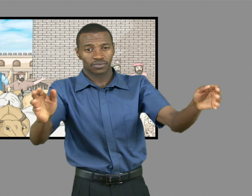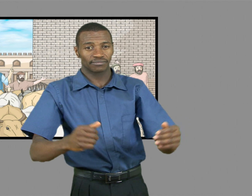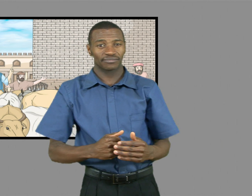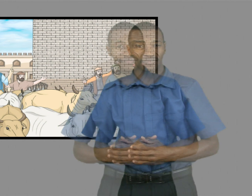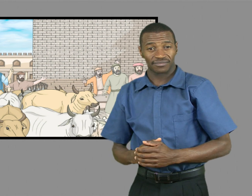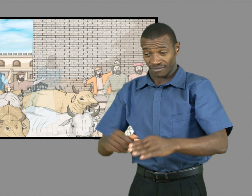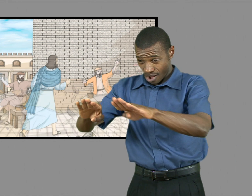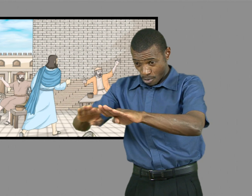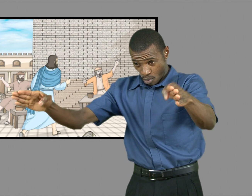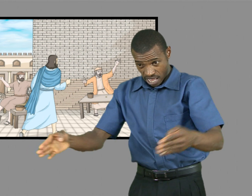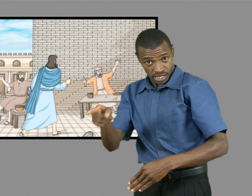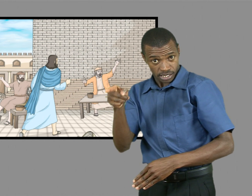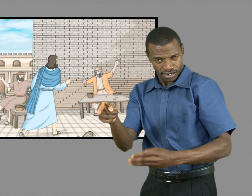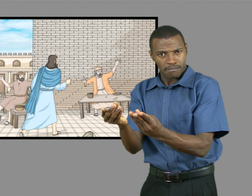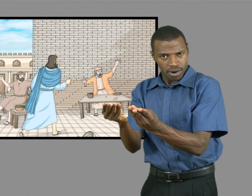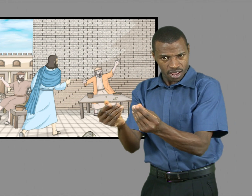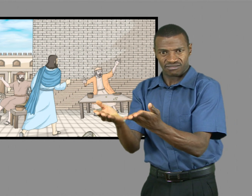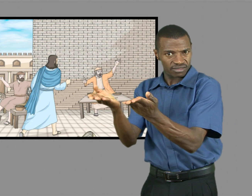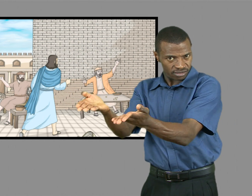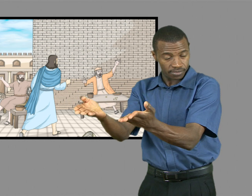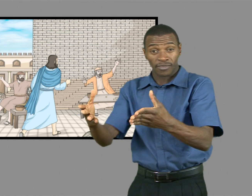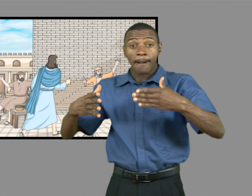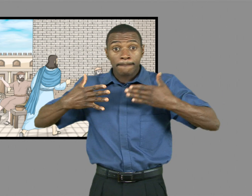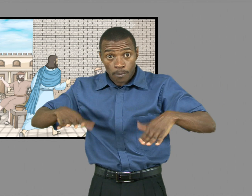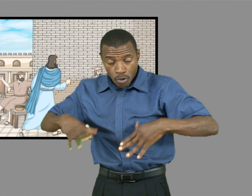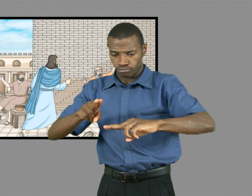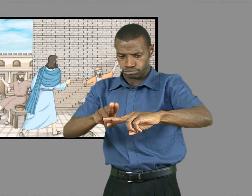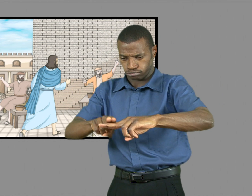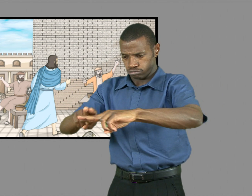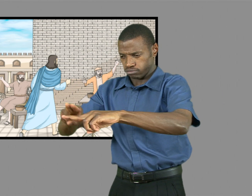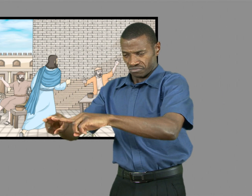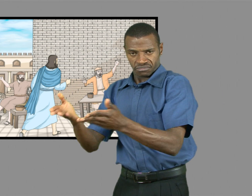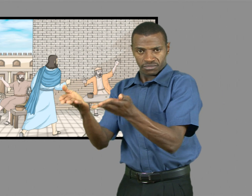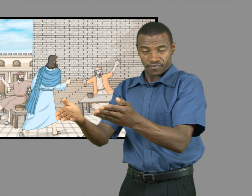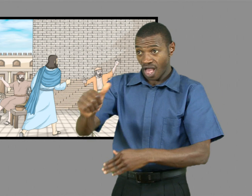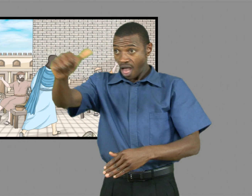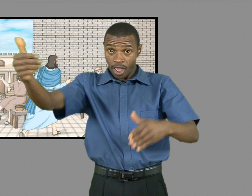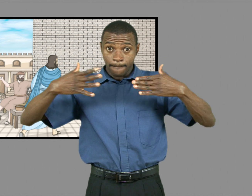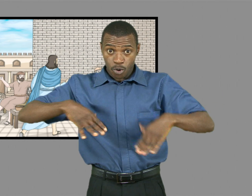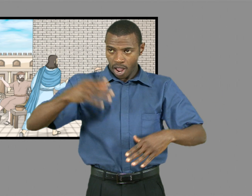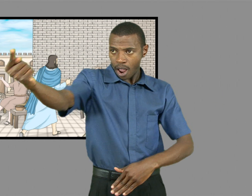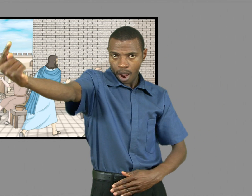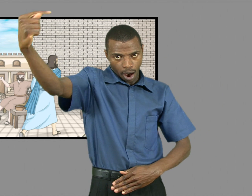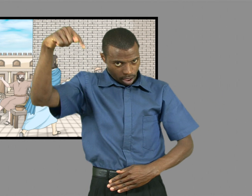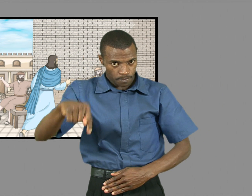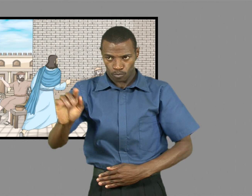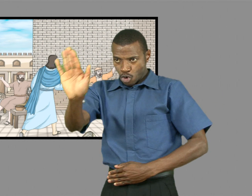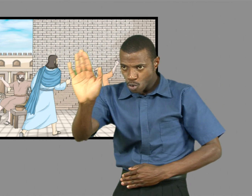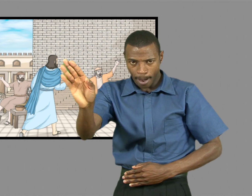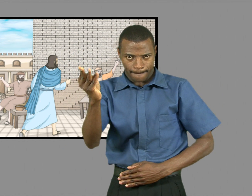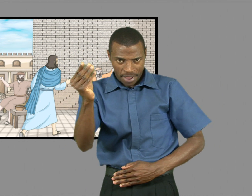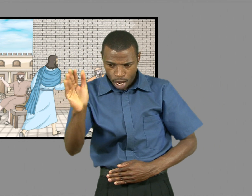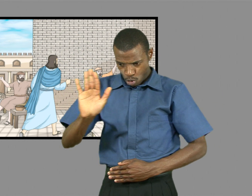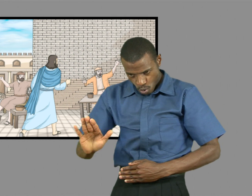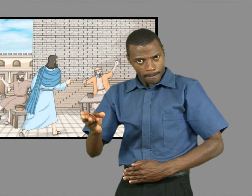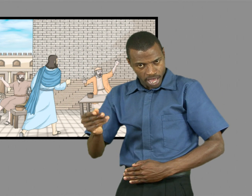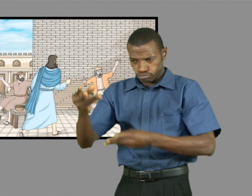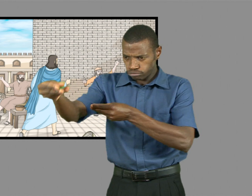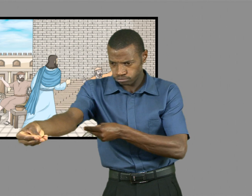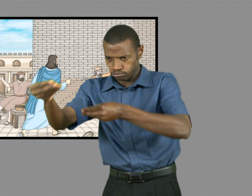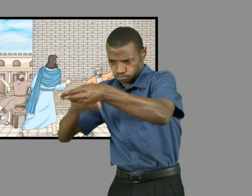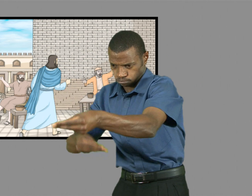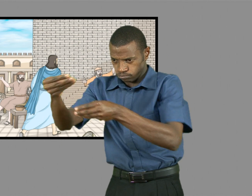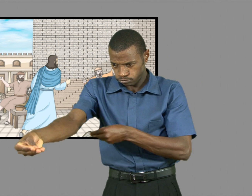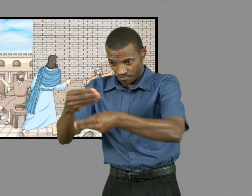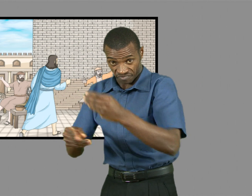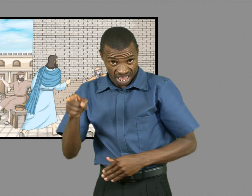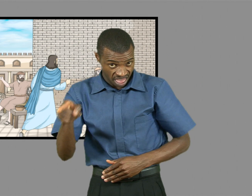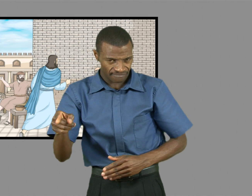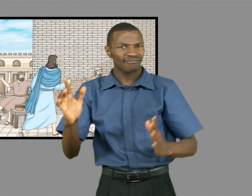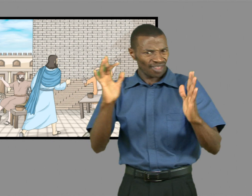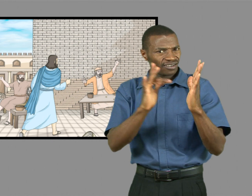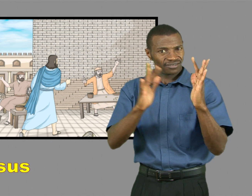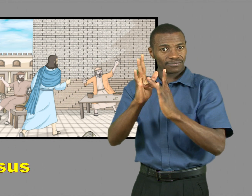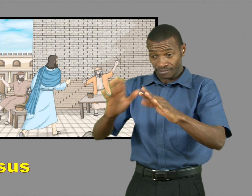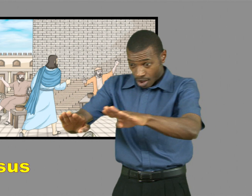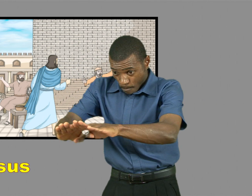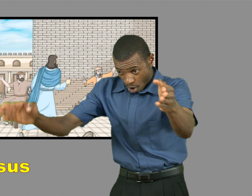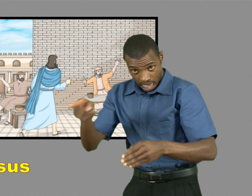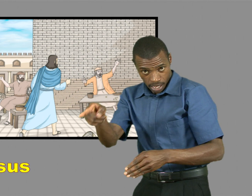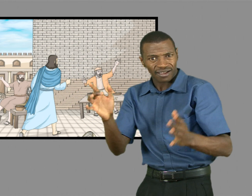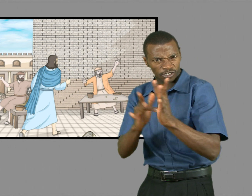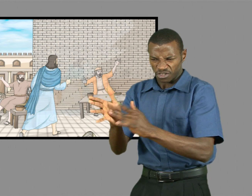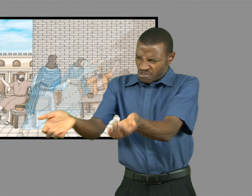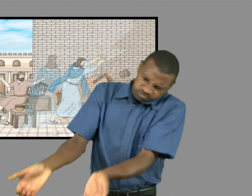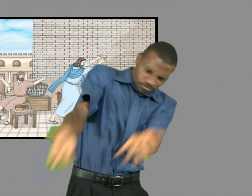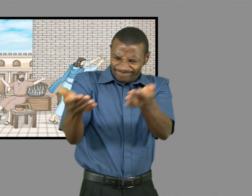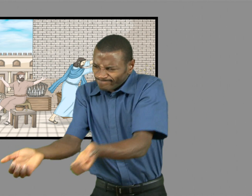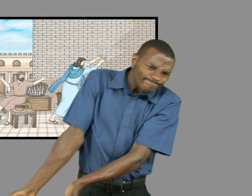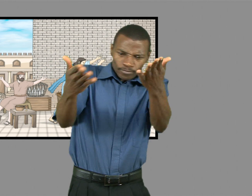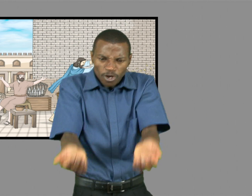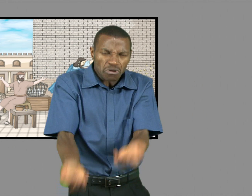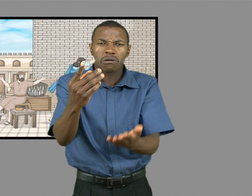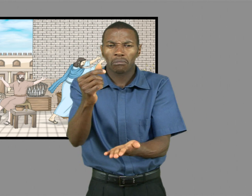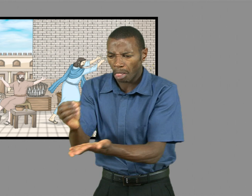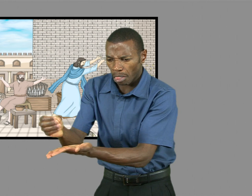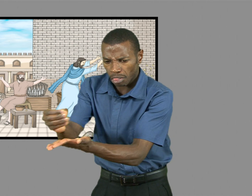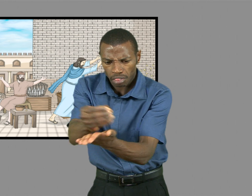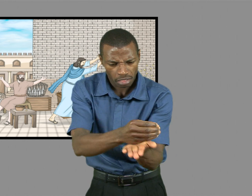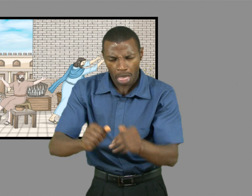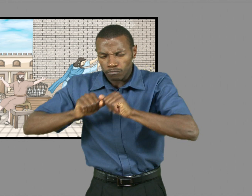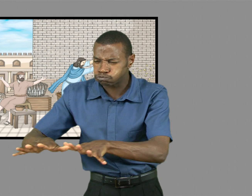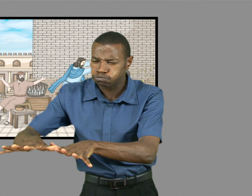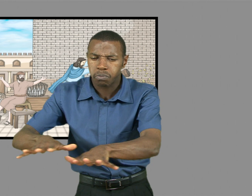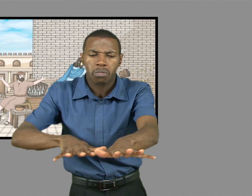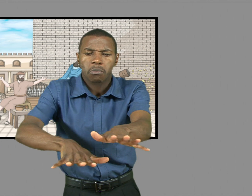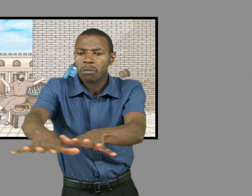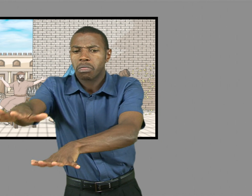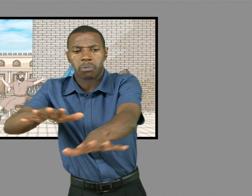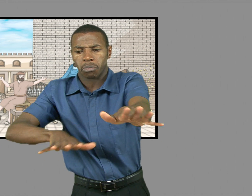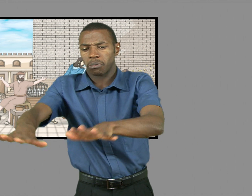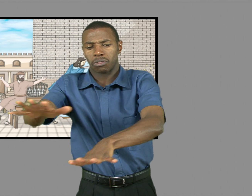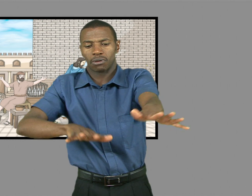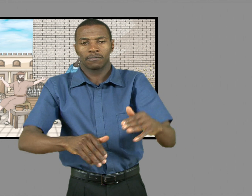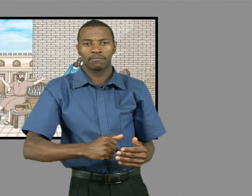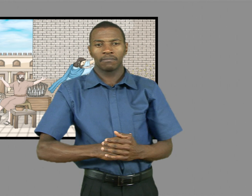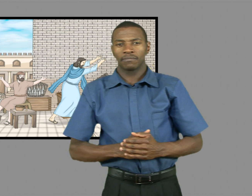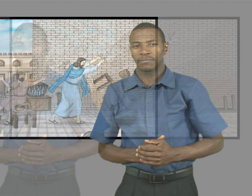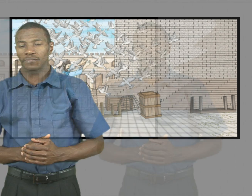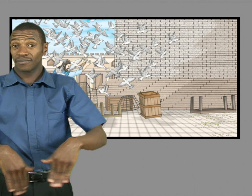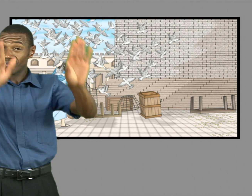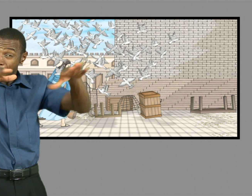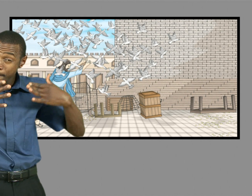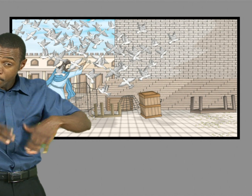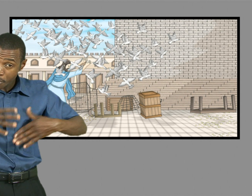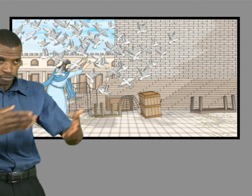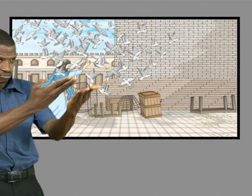He poured out the coins of the money changers and overturned their tables.